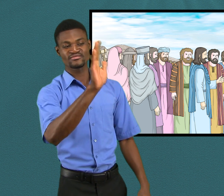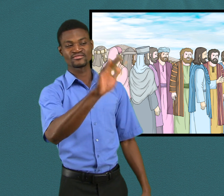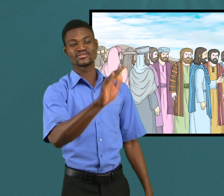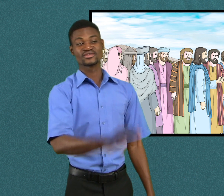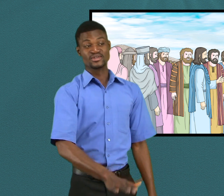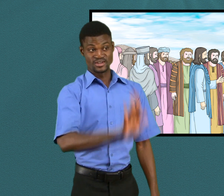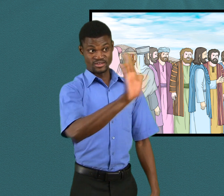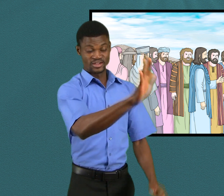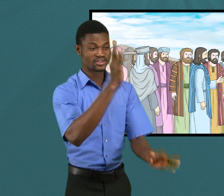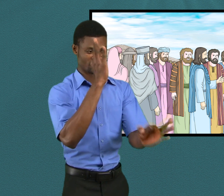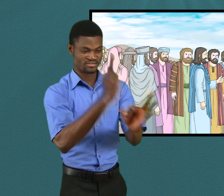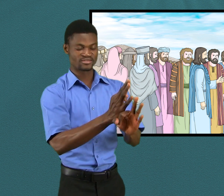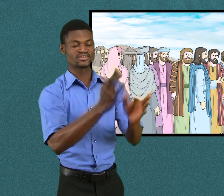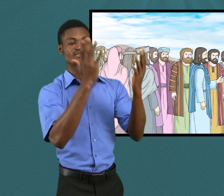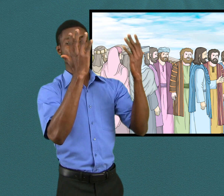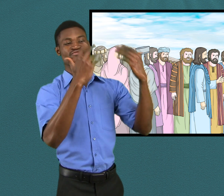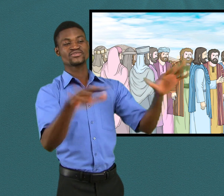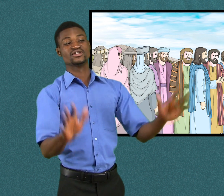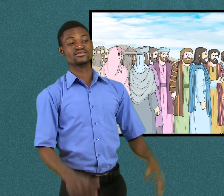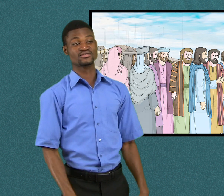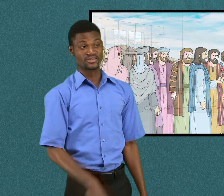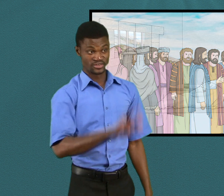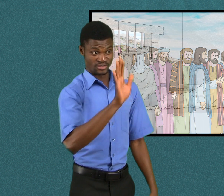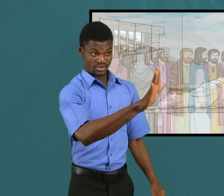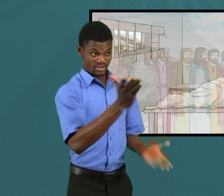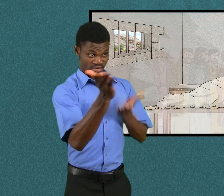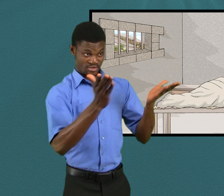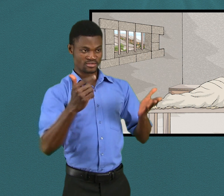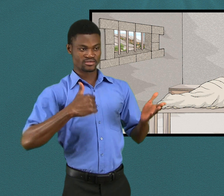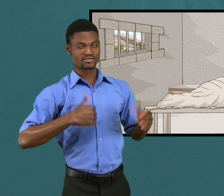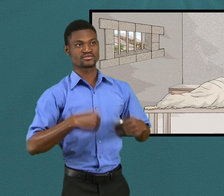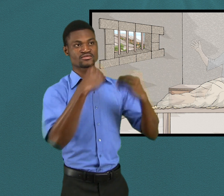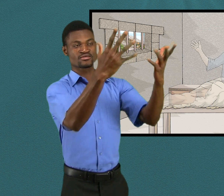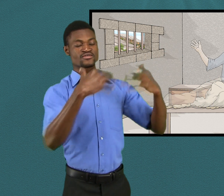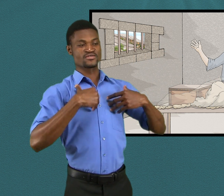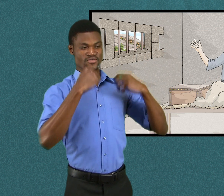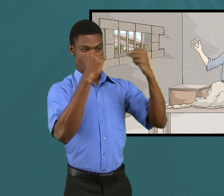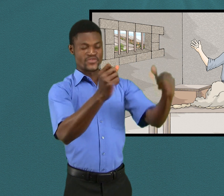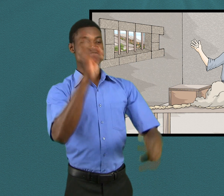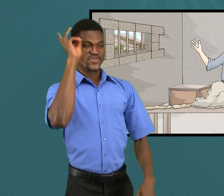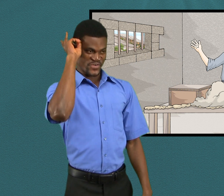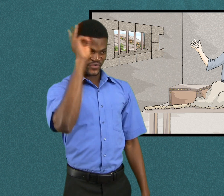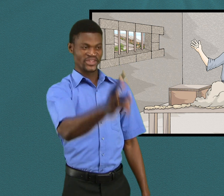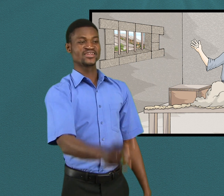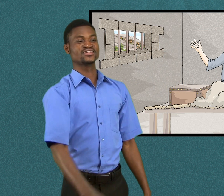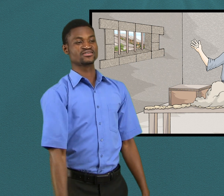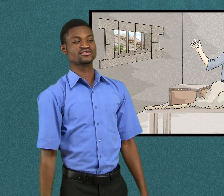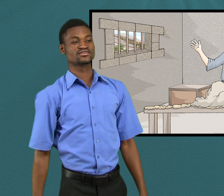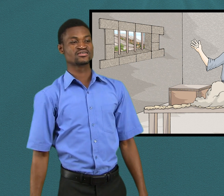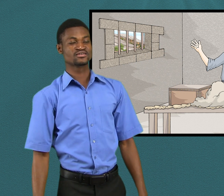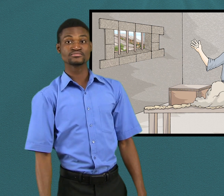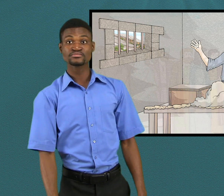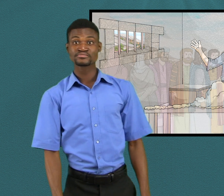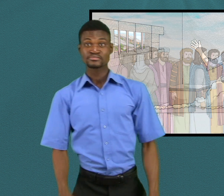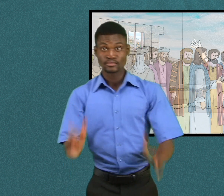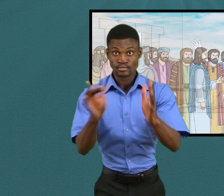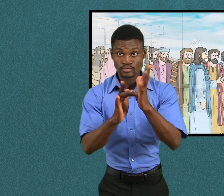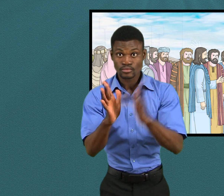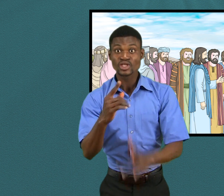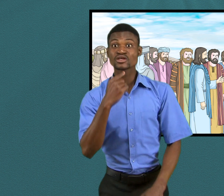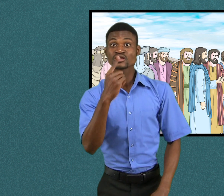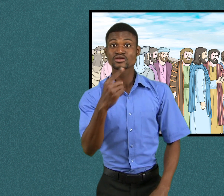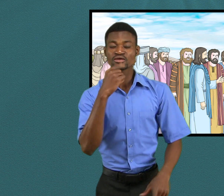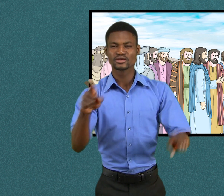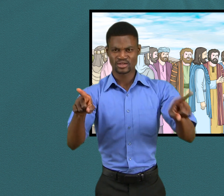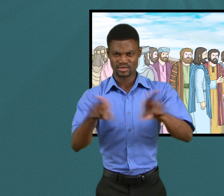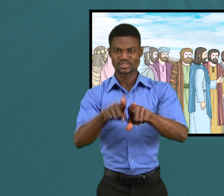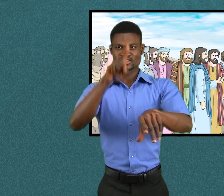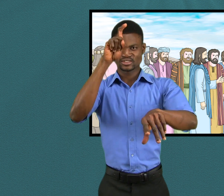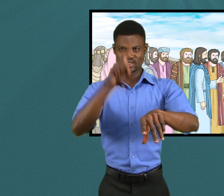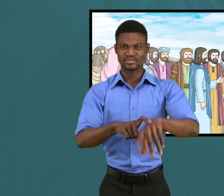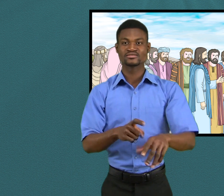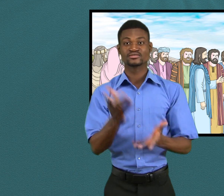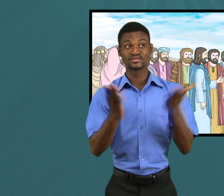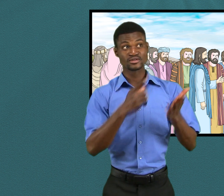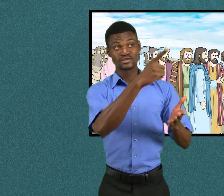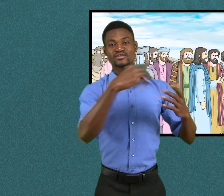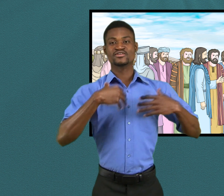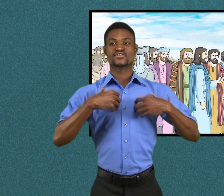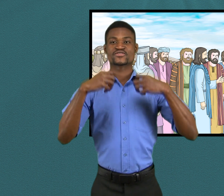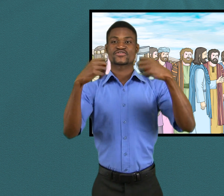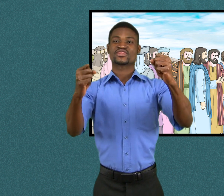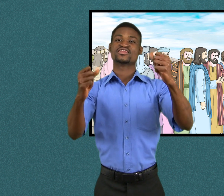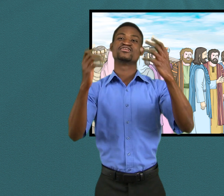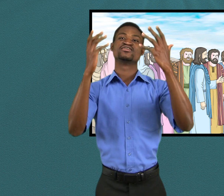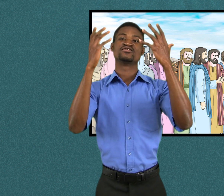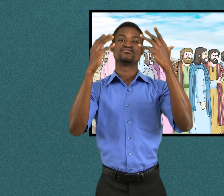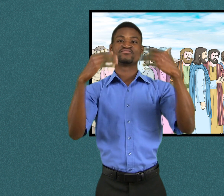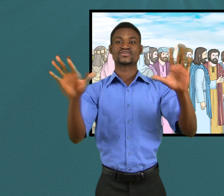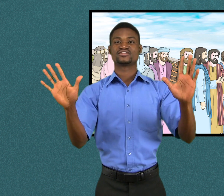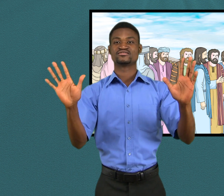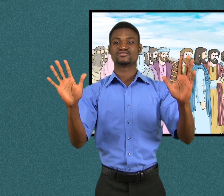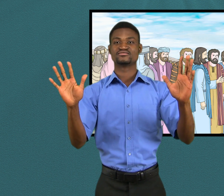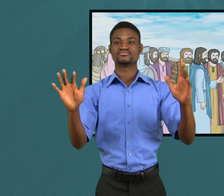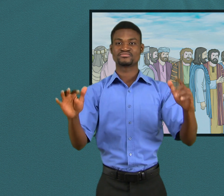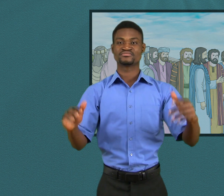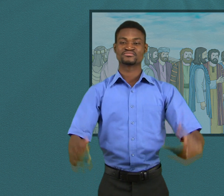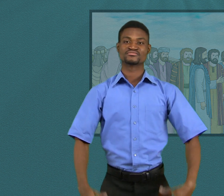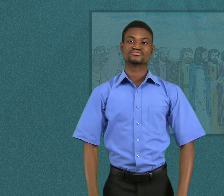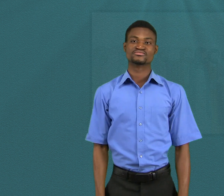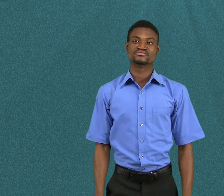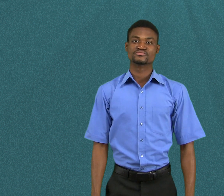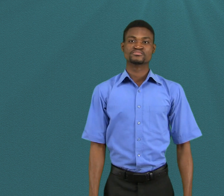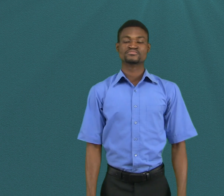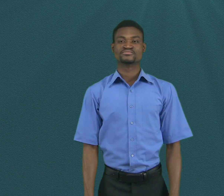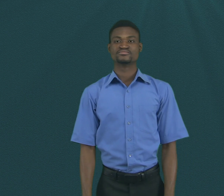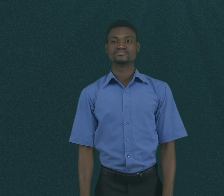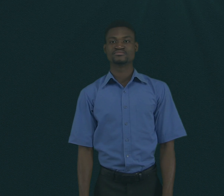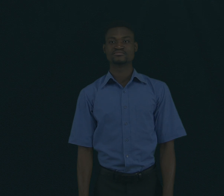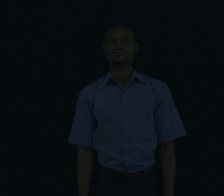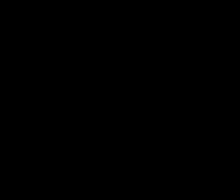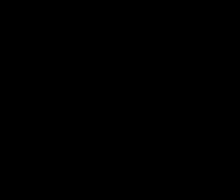And his servant was healed at that very hour.